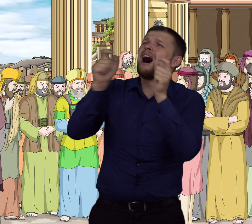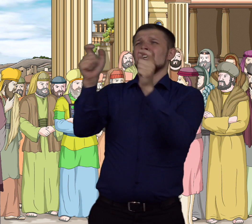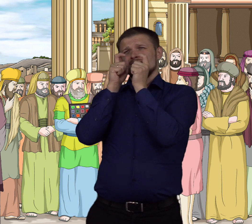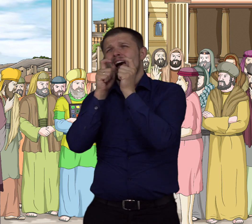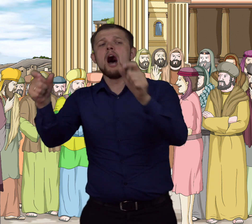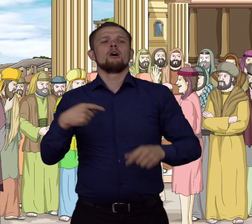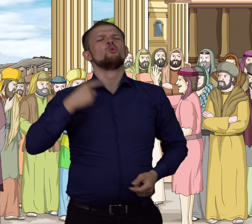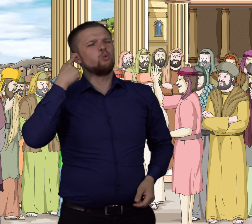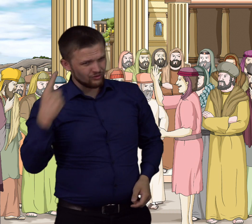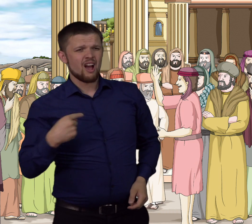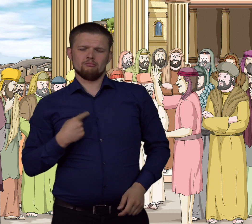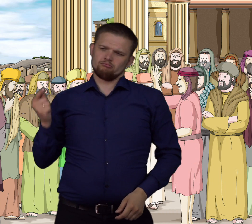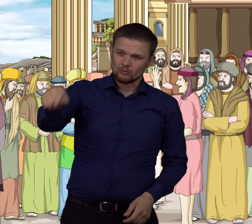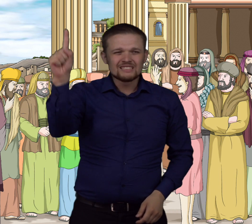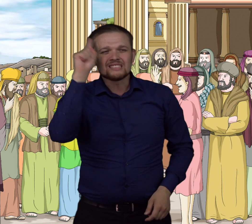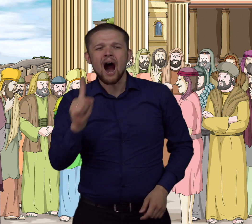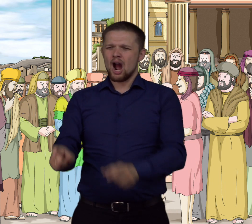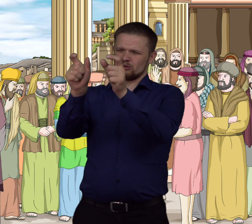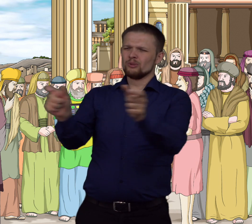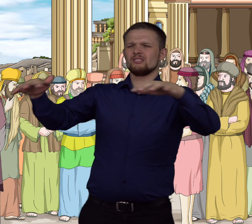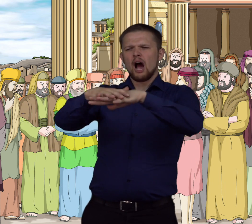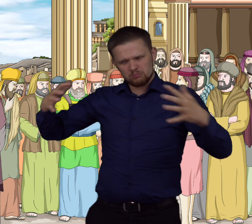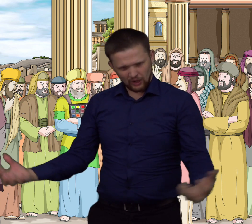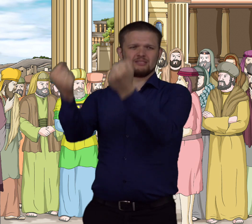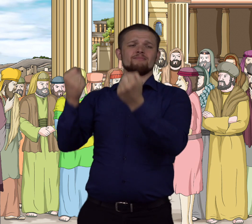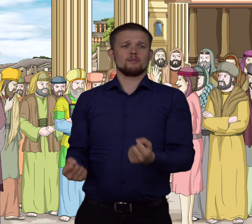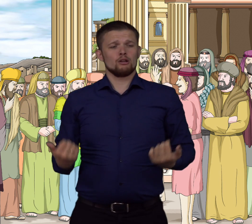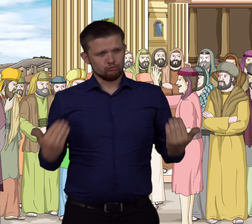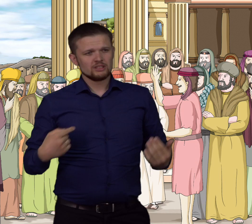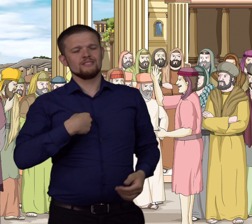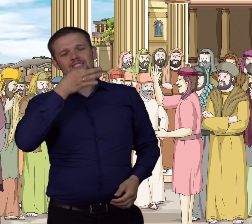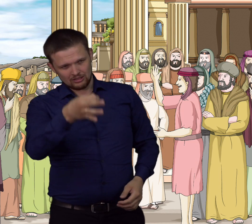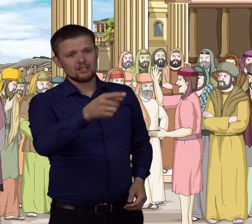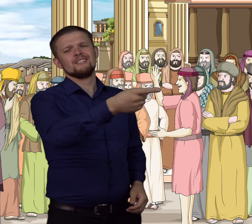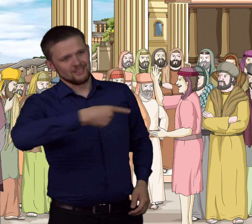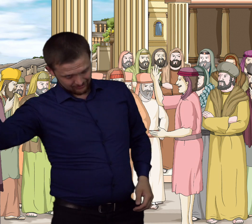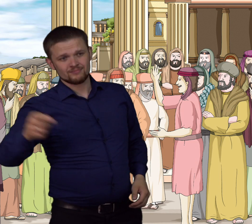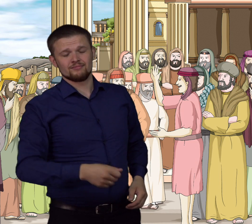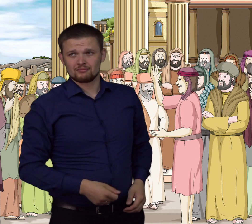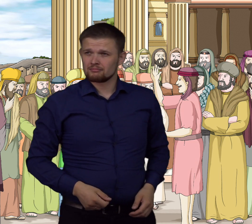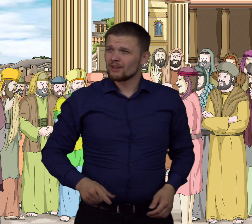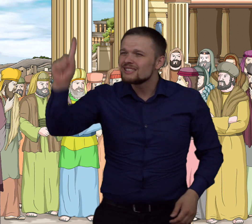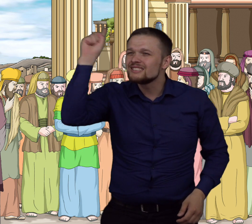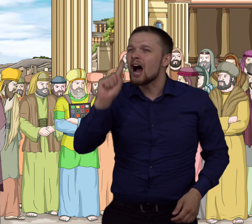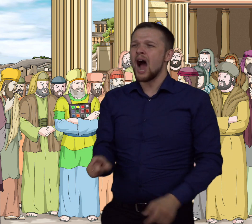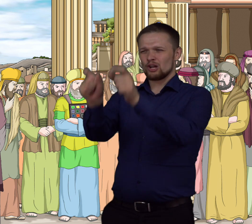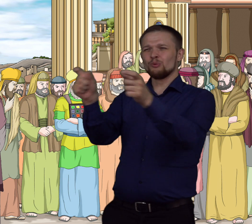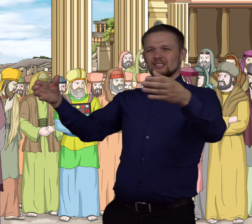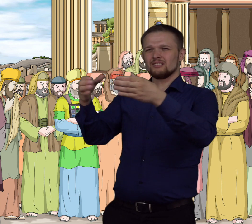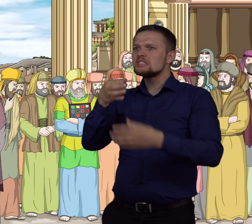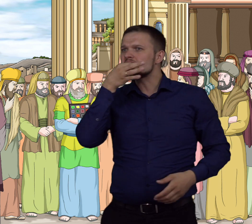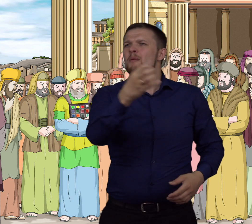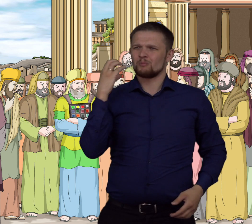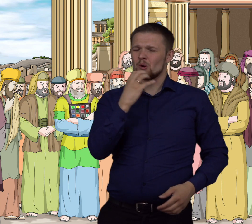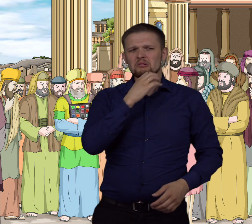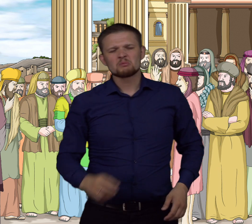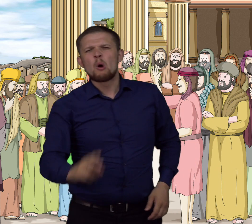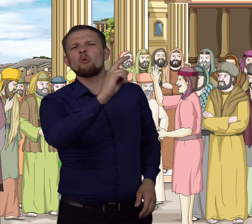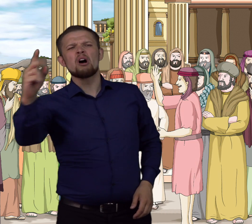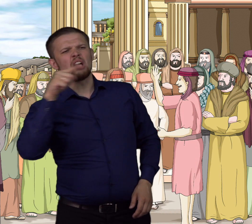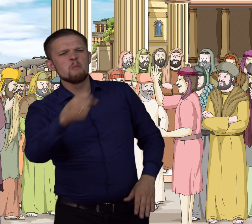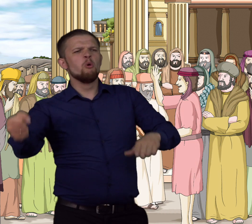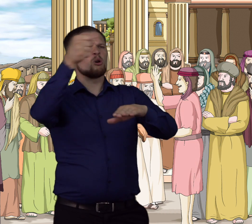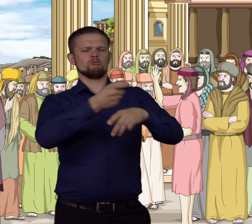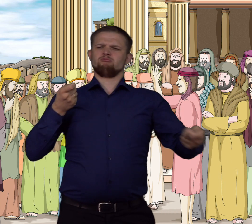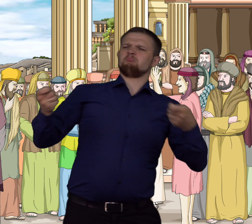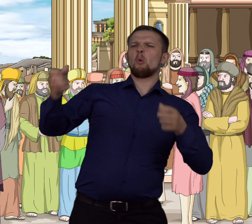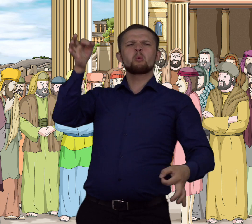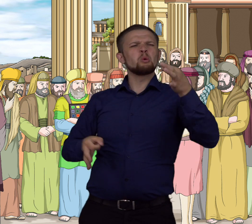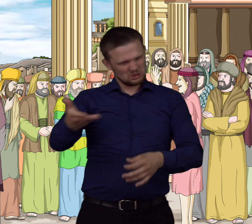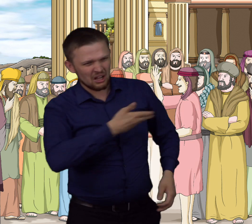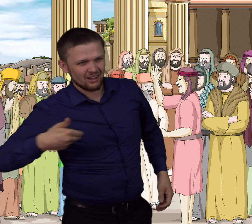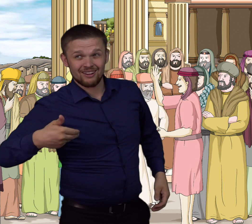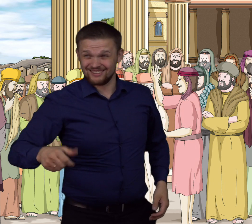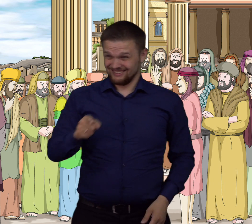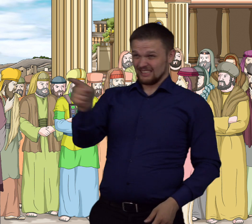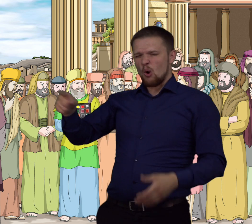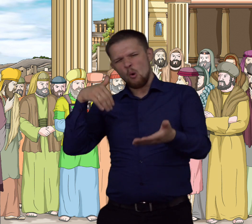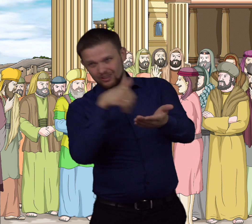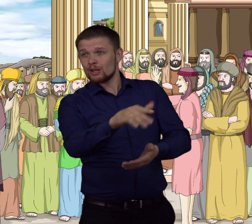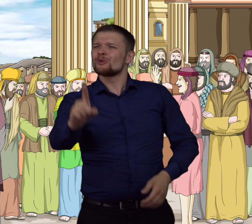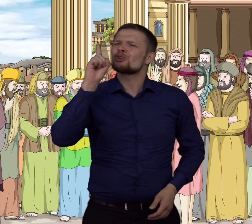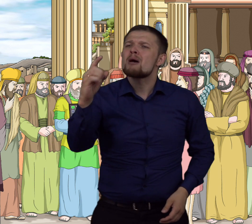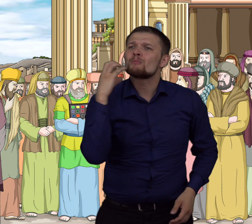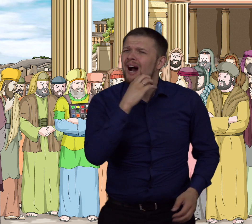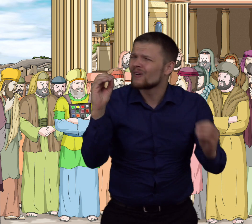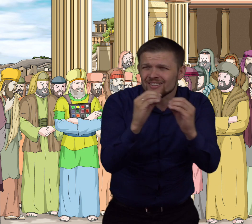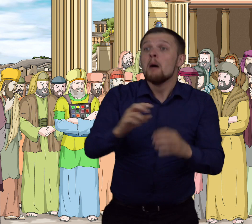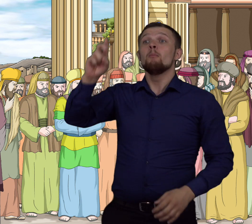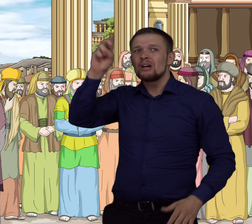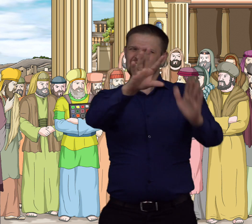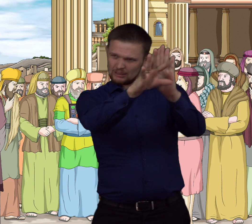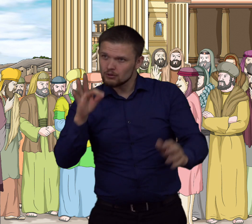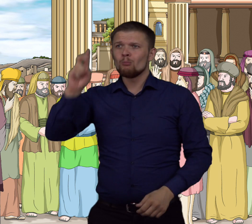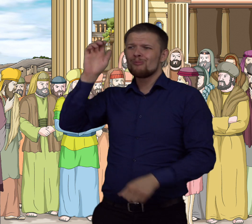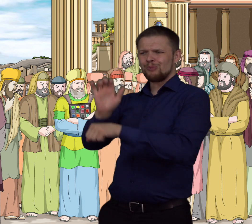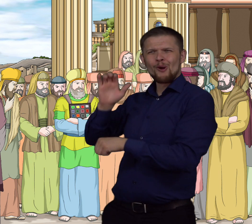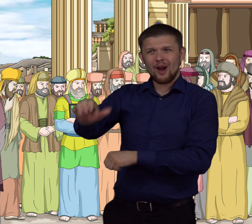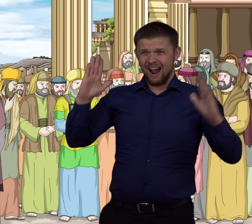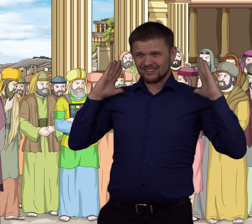I have indeed seen the oppression of My people in Egypt. I have heard their groaning and have come down to deliver them. Now come, I will send you back to Egypt.’